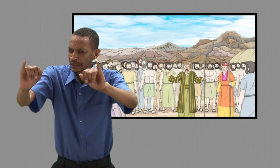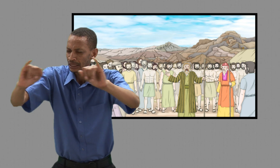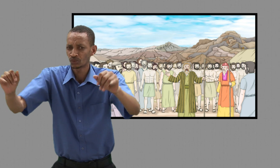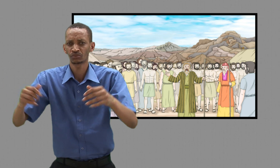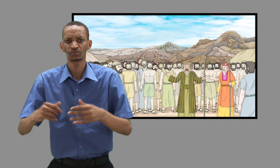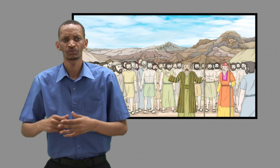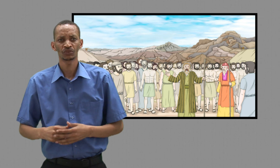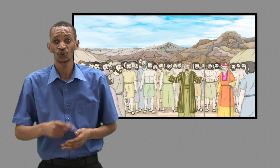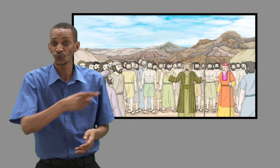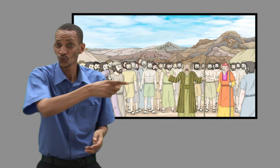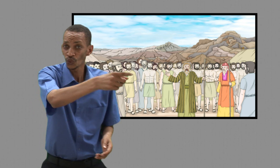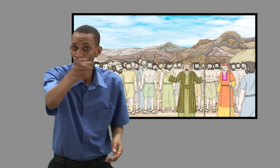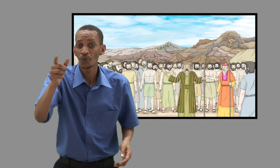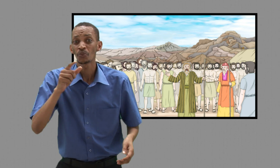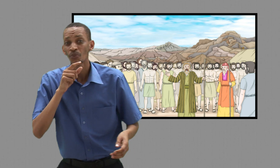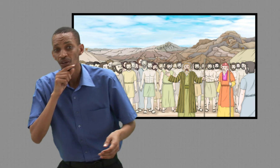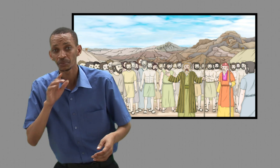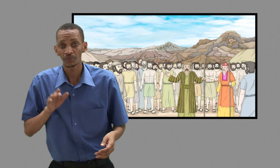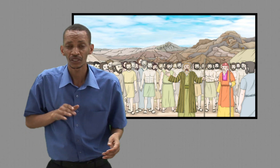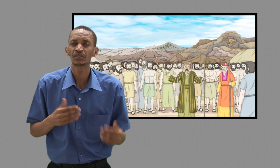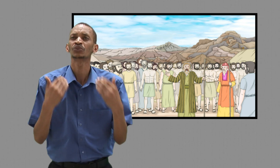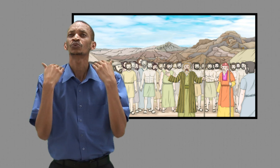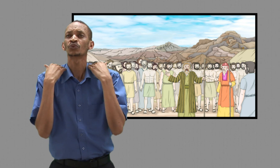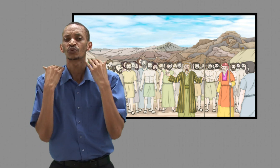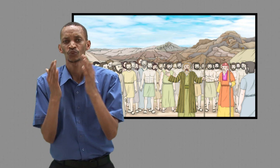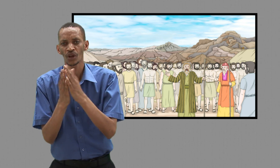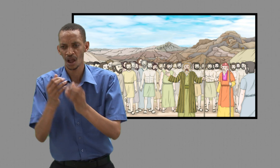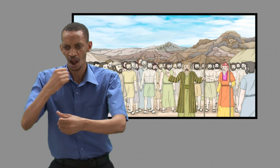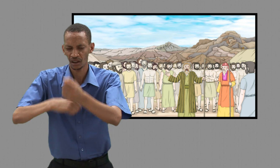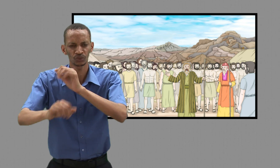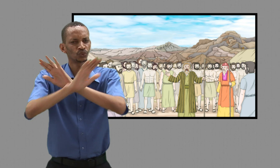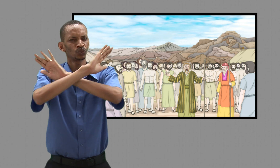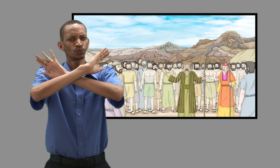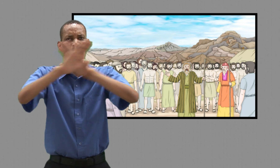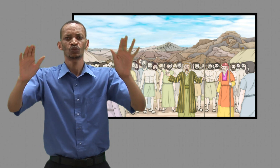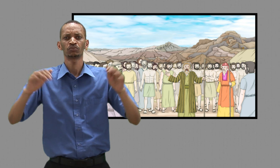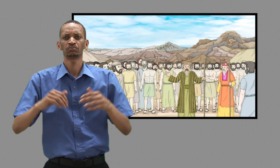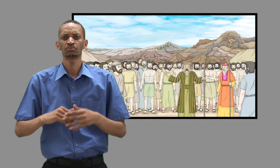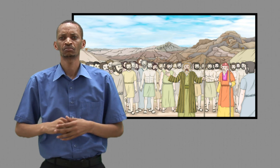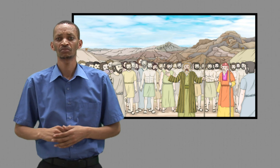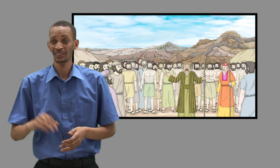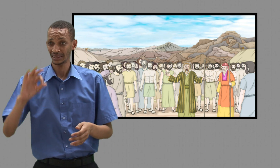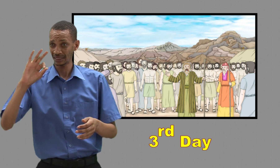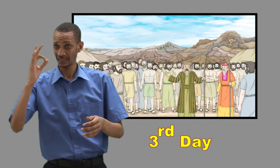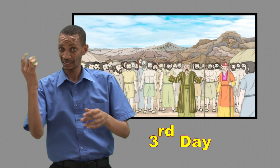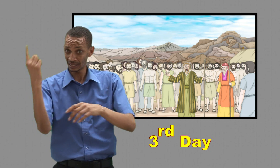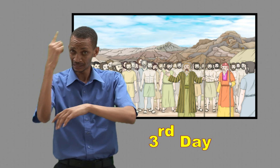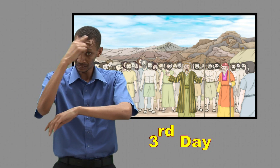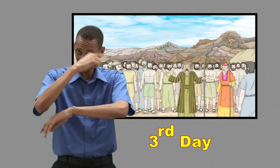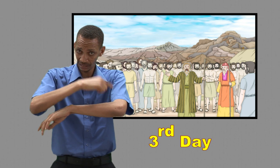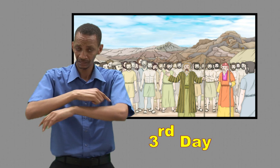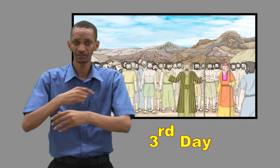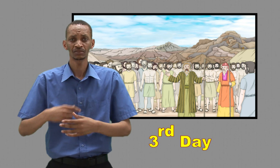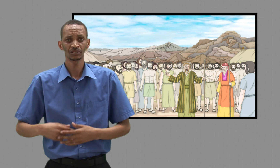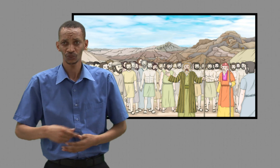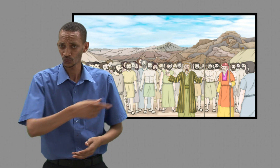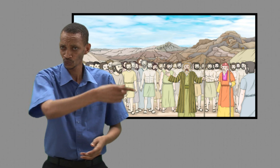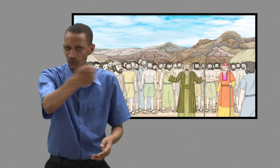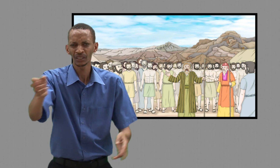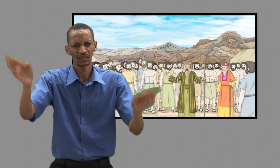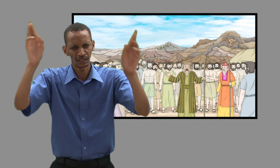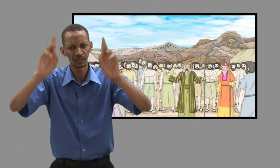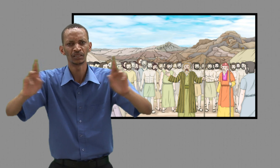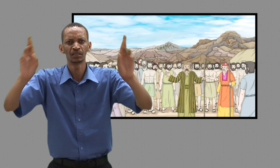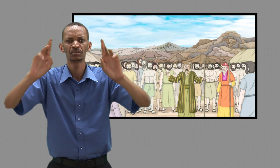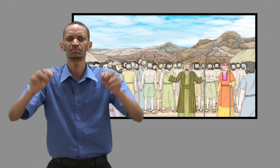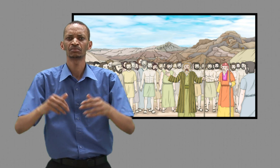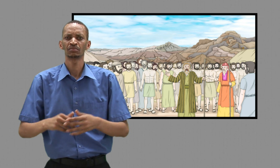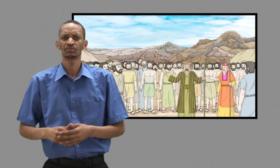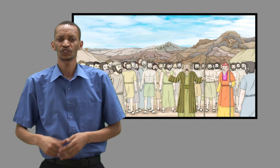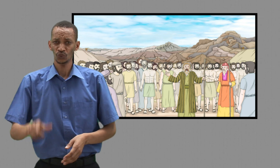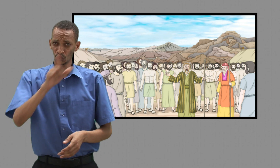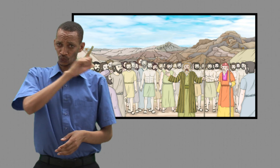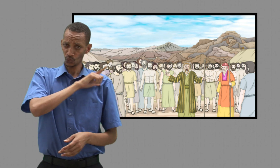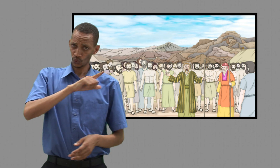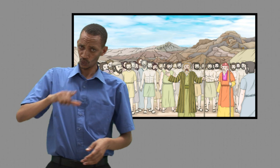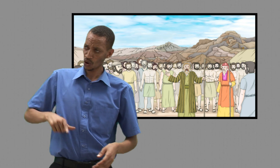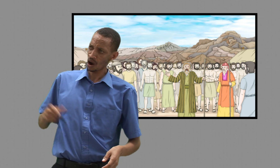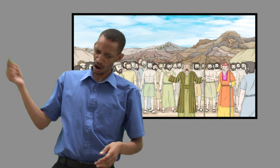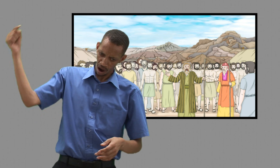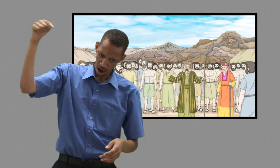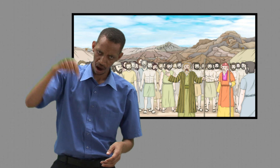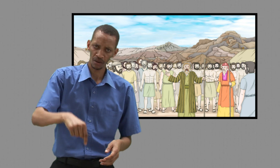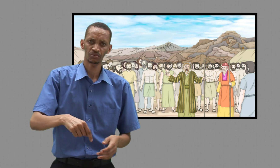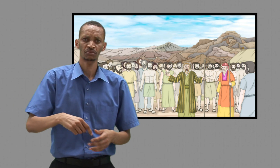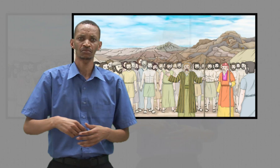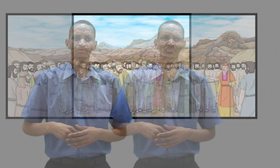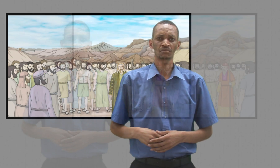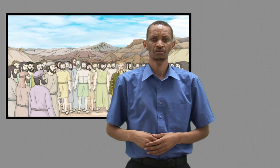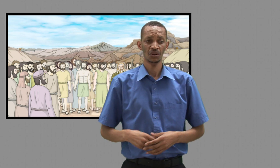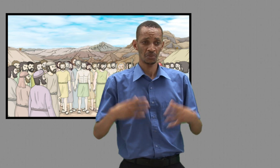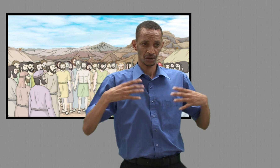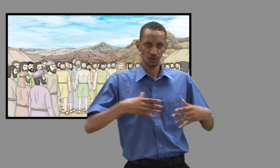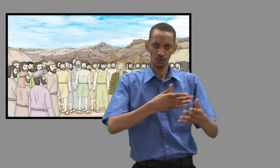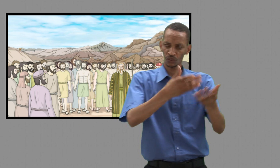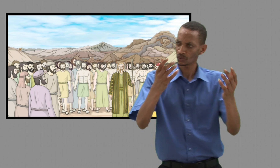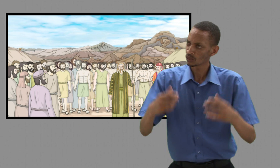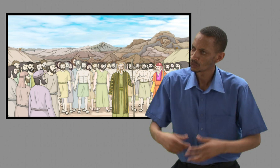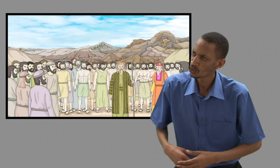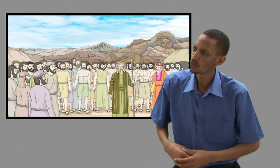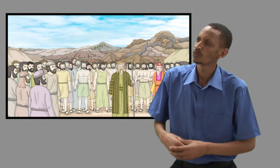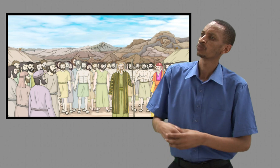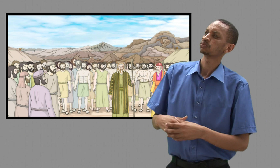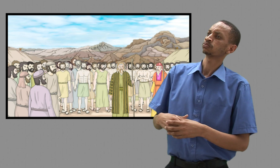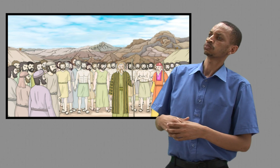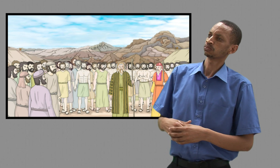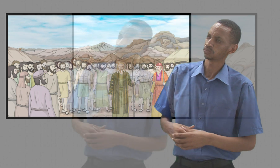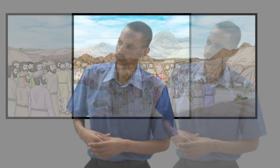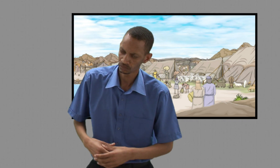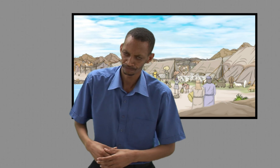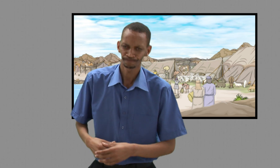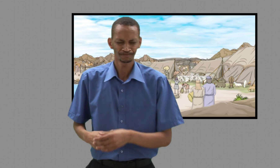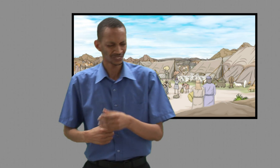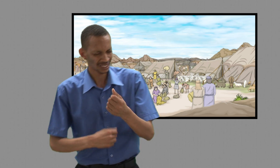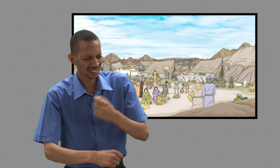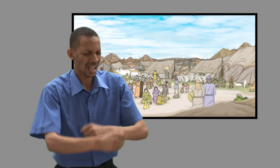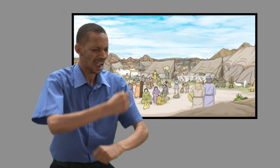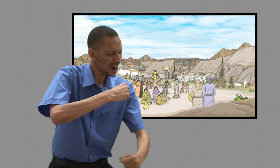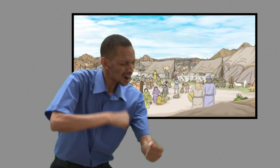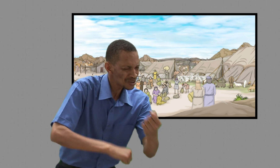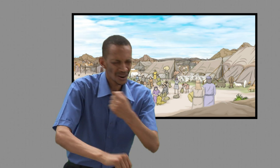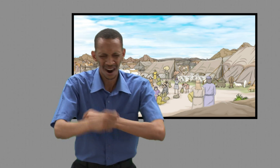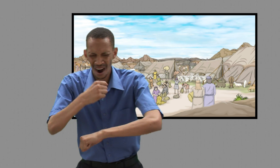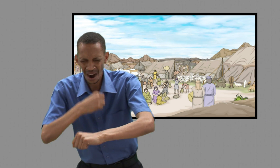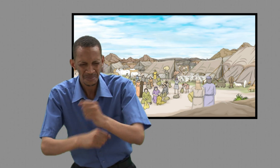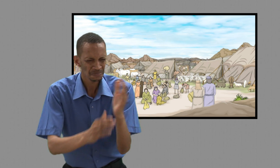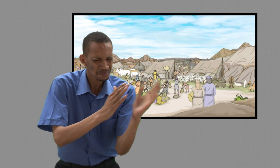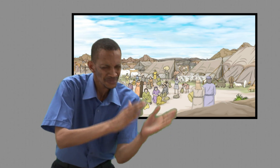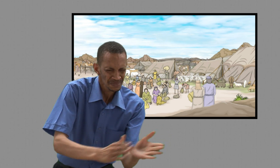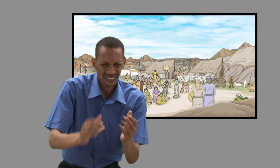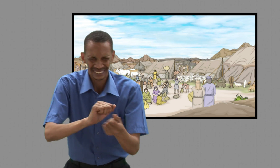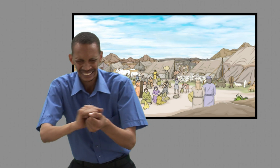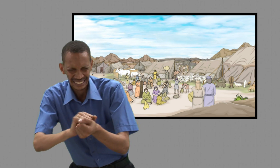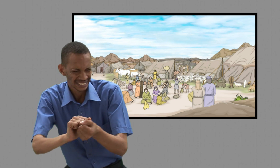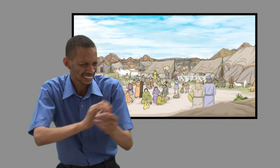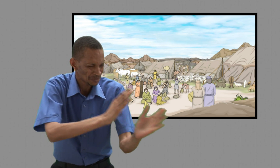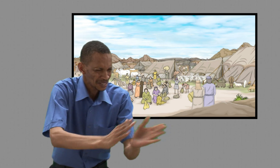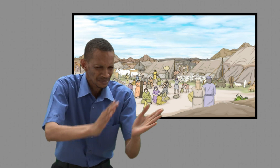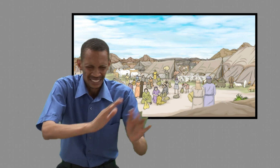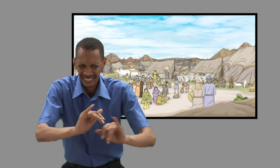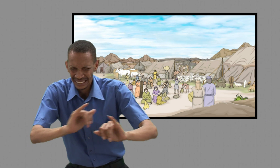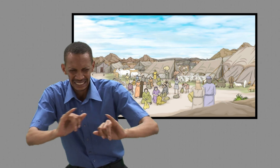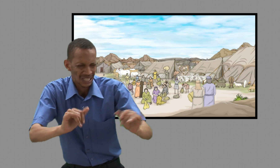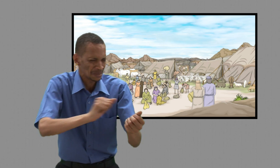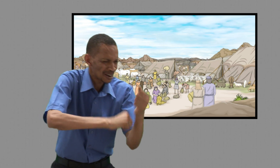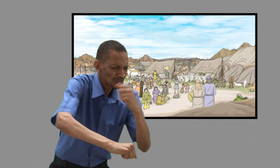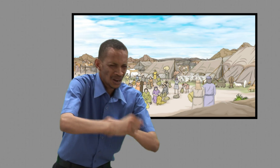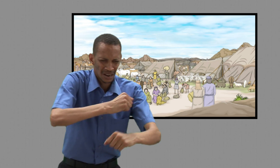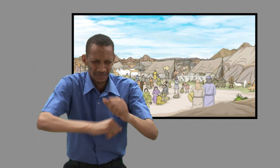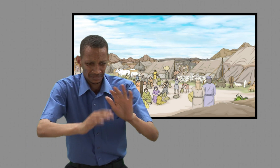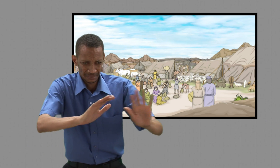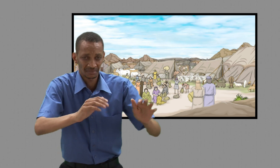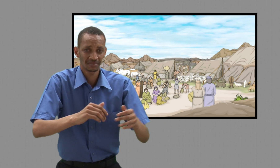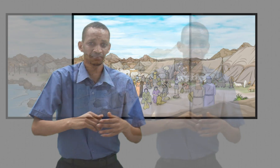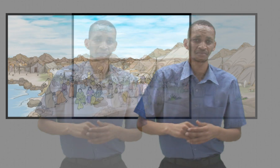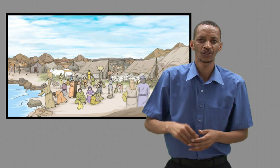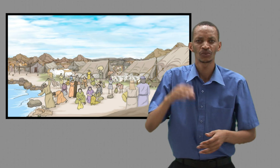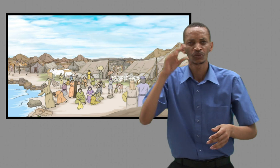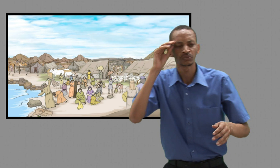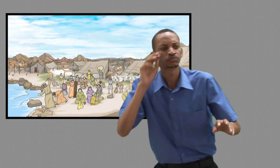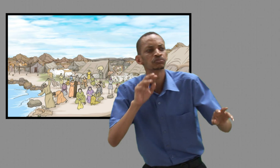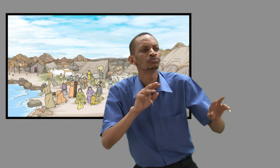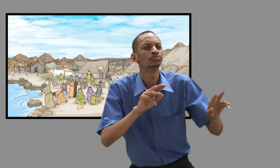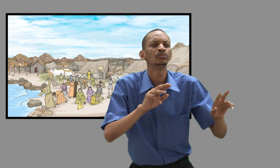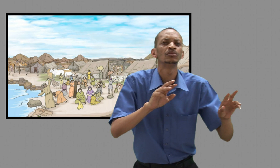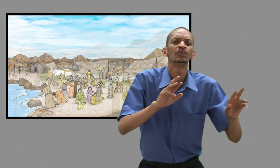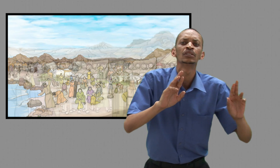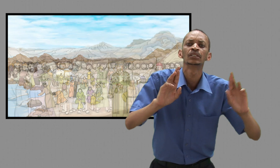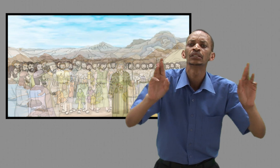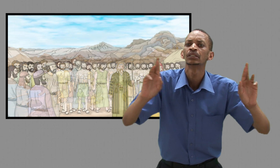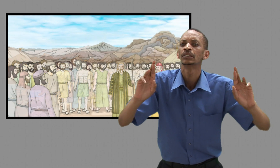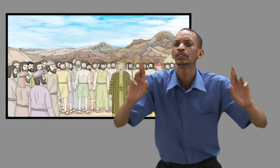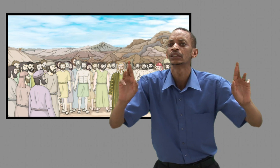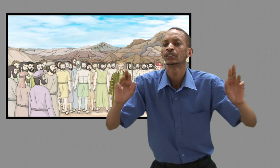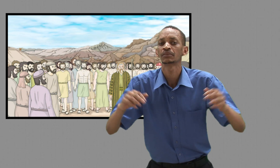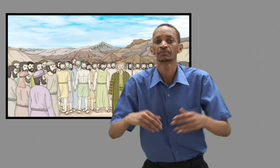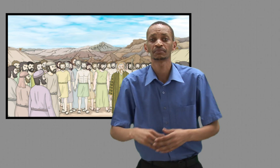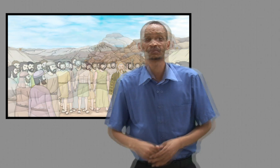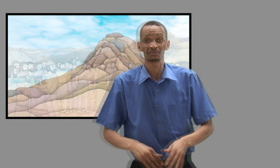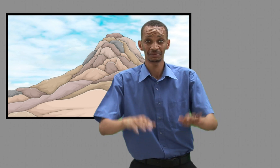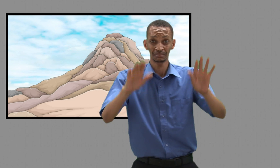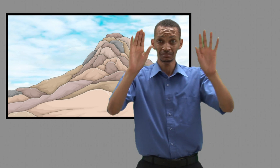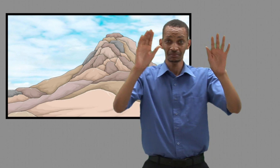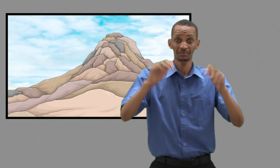“Be prepared for the third day,” he said to the people.